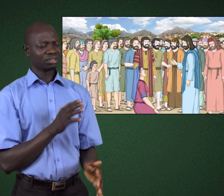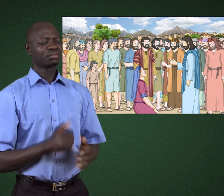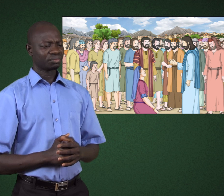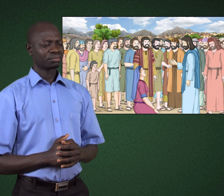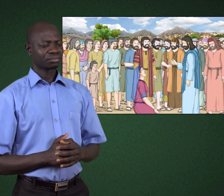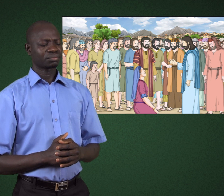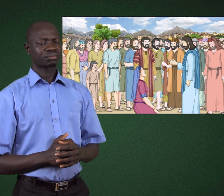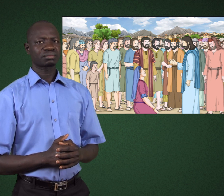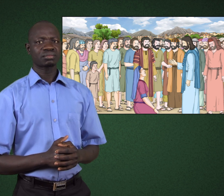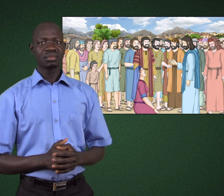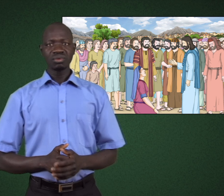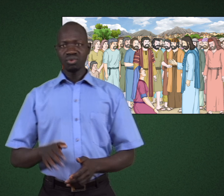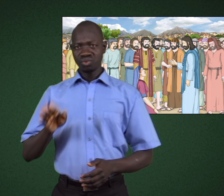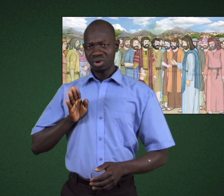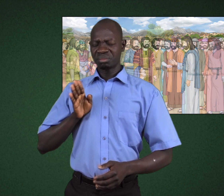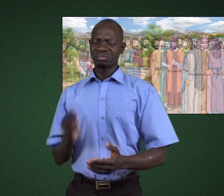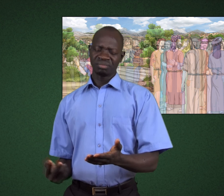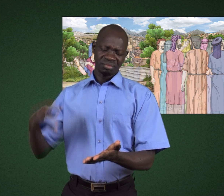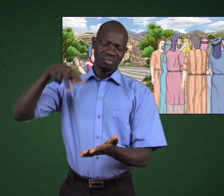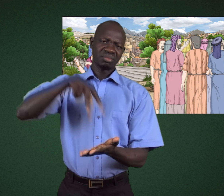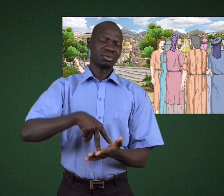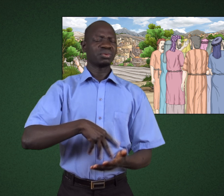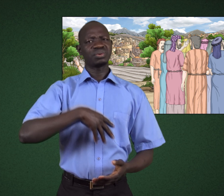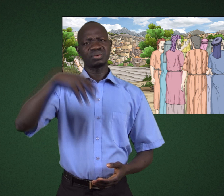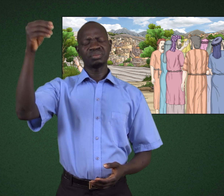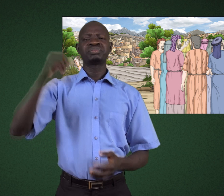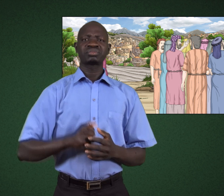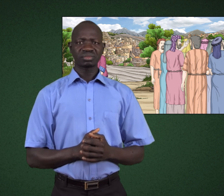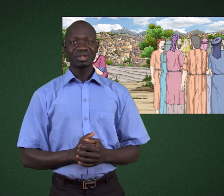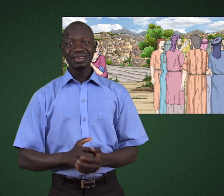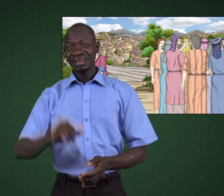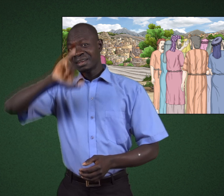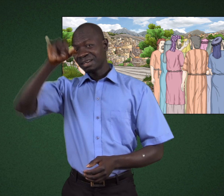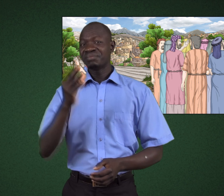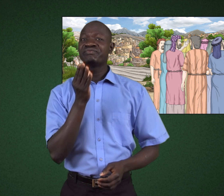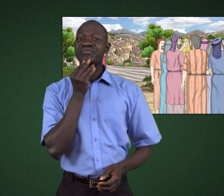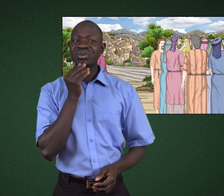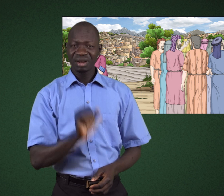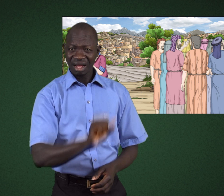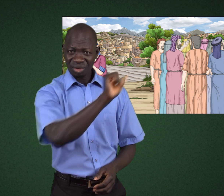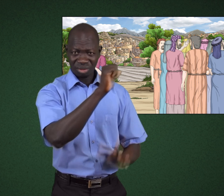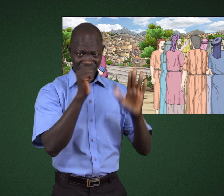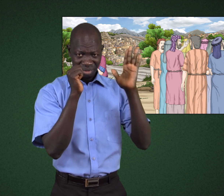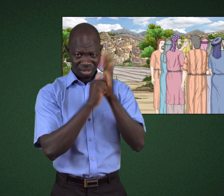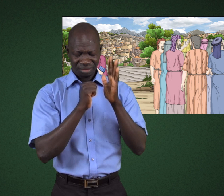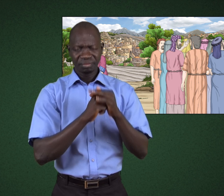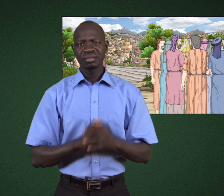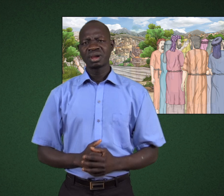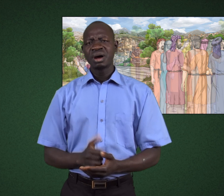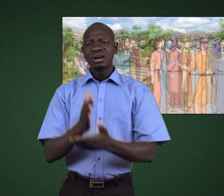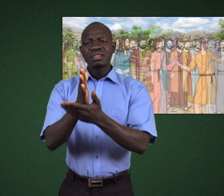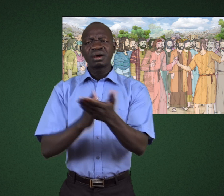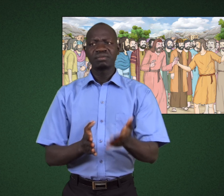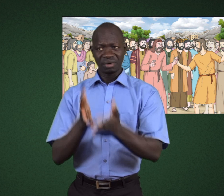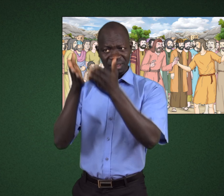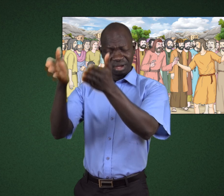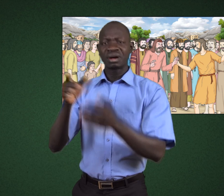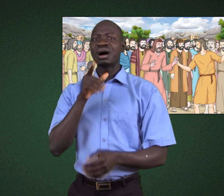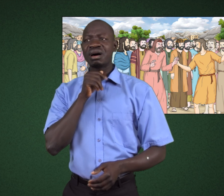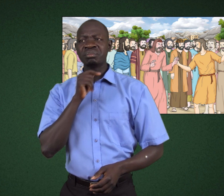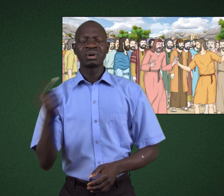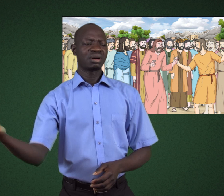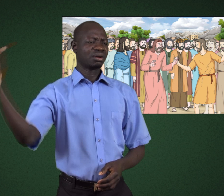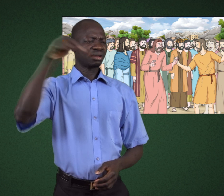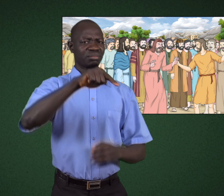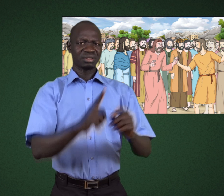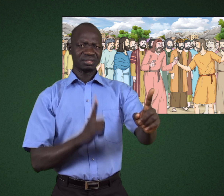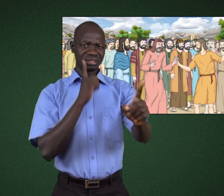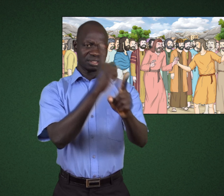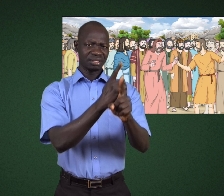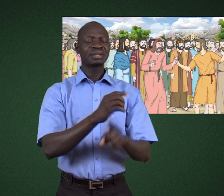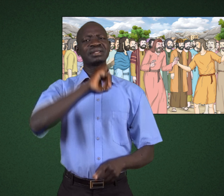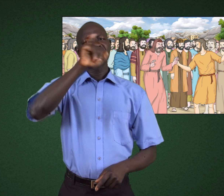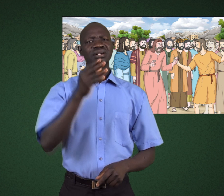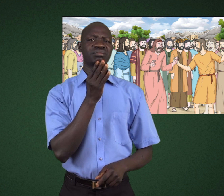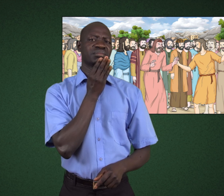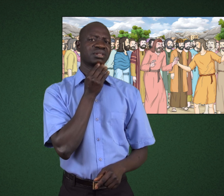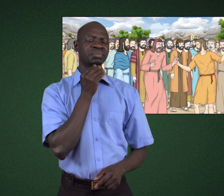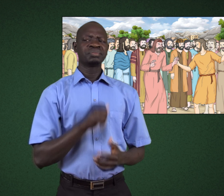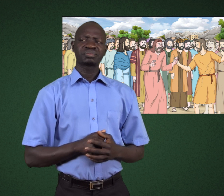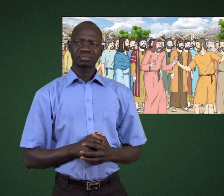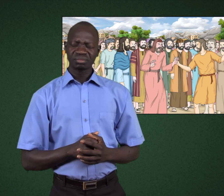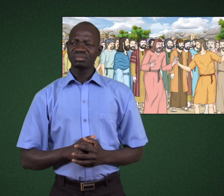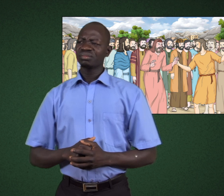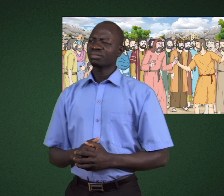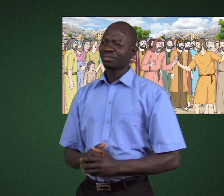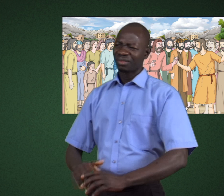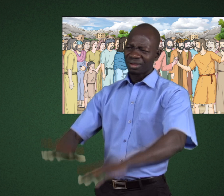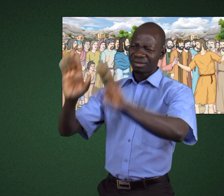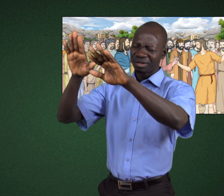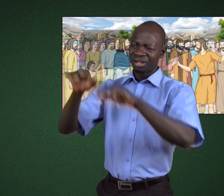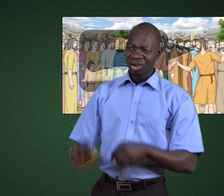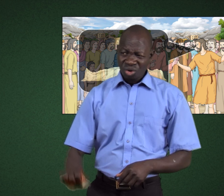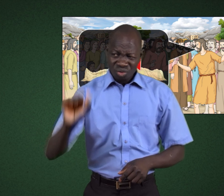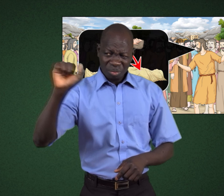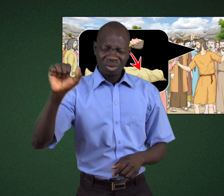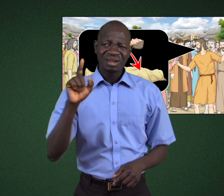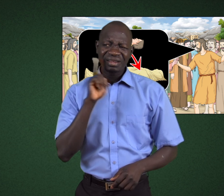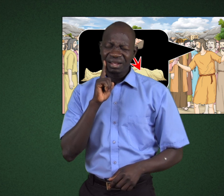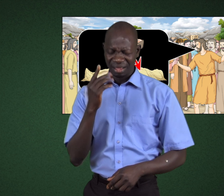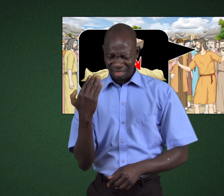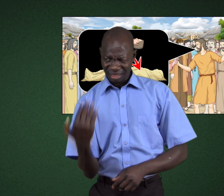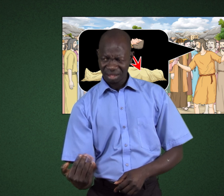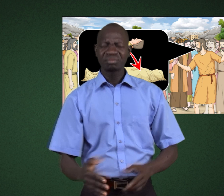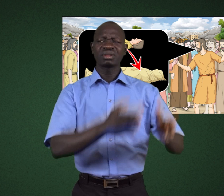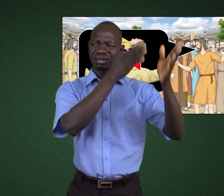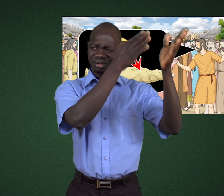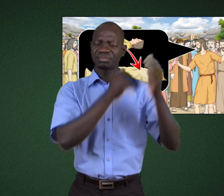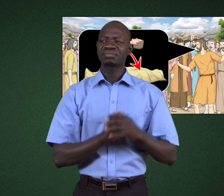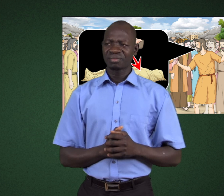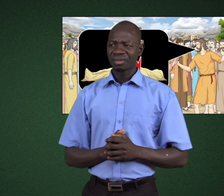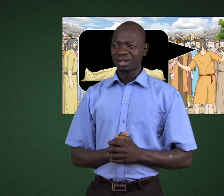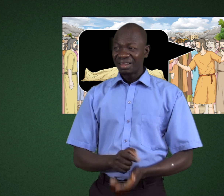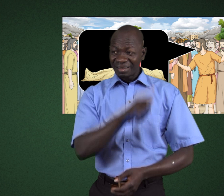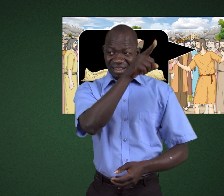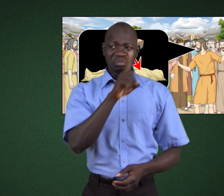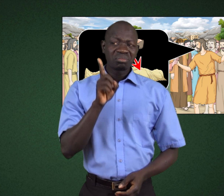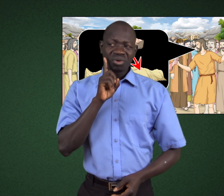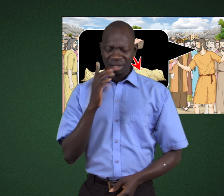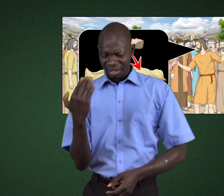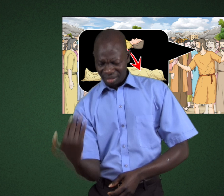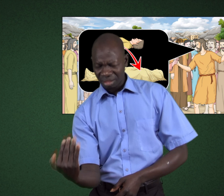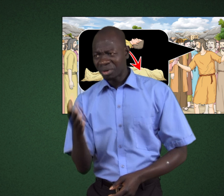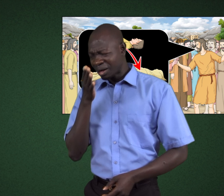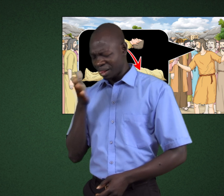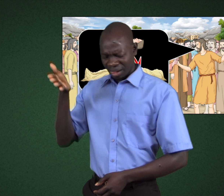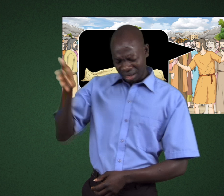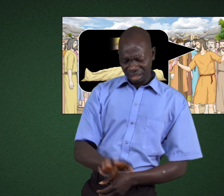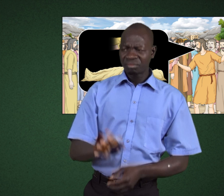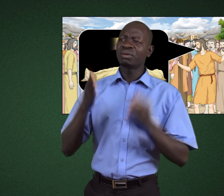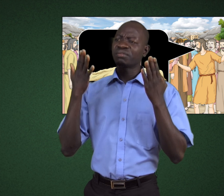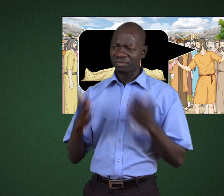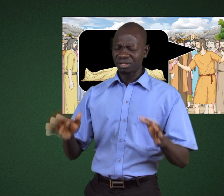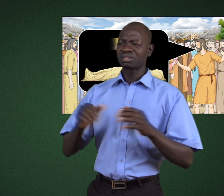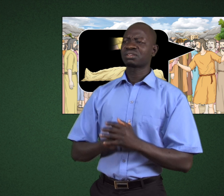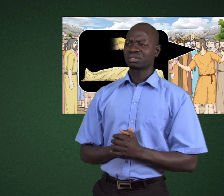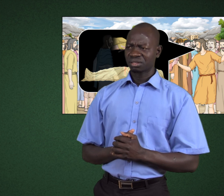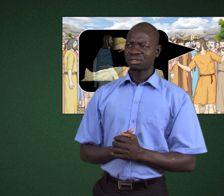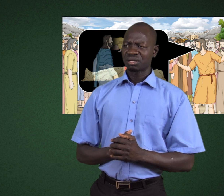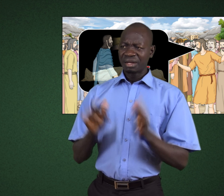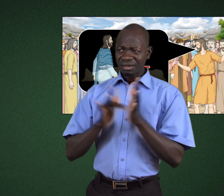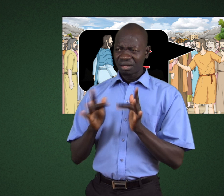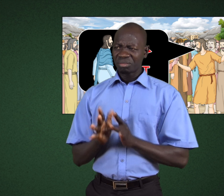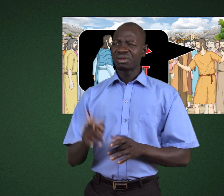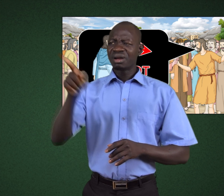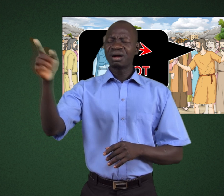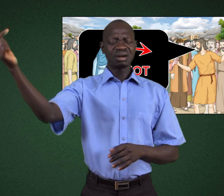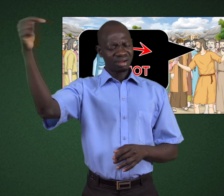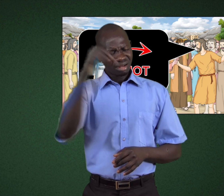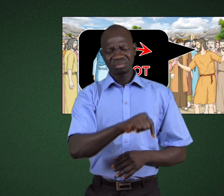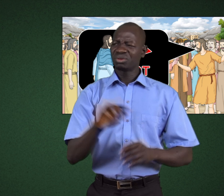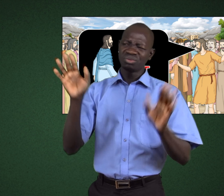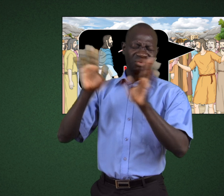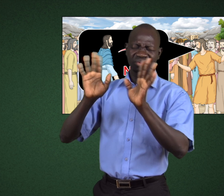While He was still speaking, messengers from the house of Jairus arrived and said, “Your daughter is dead;